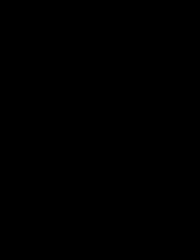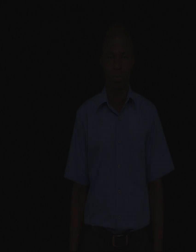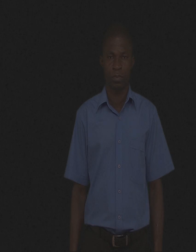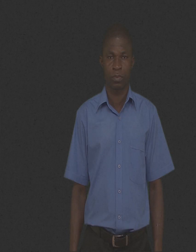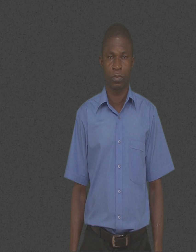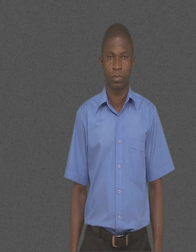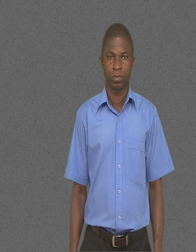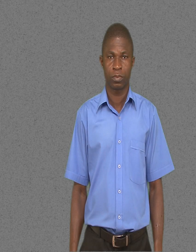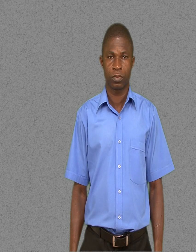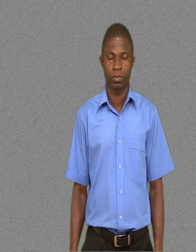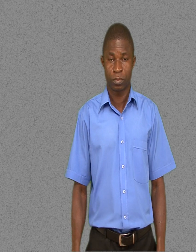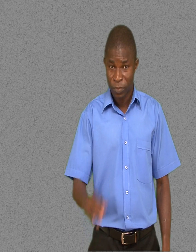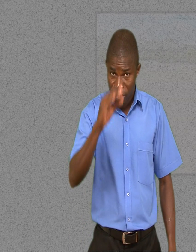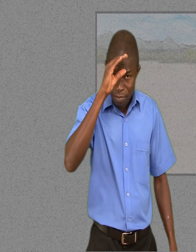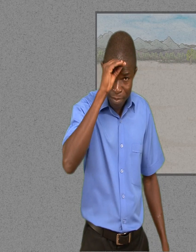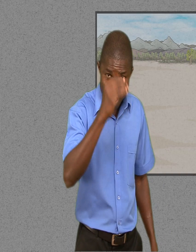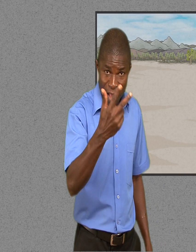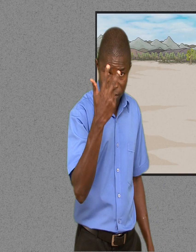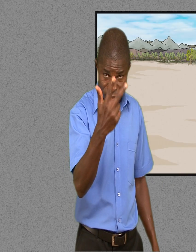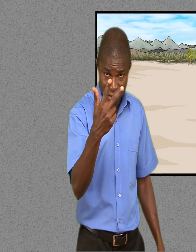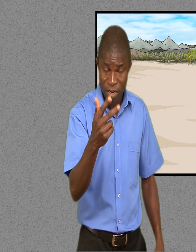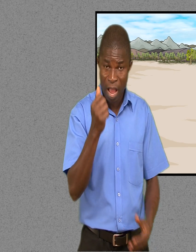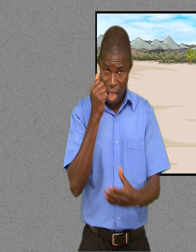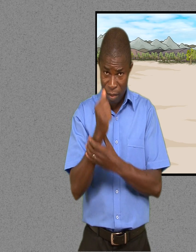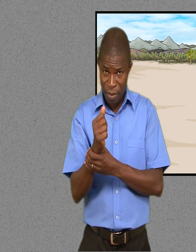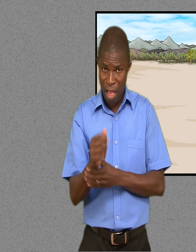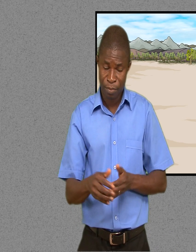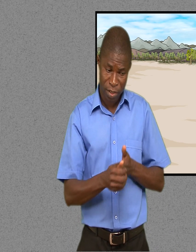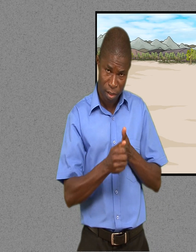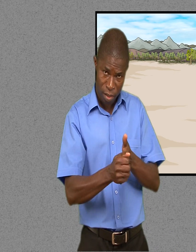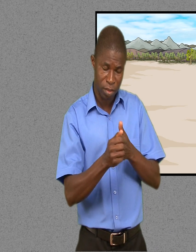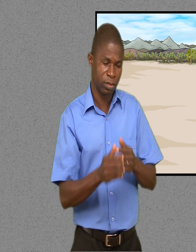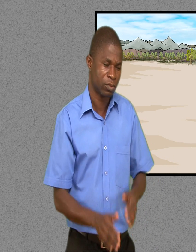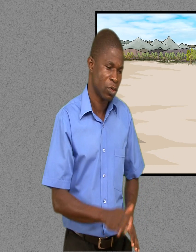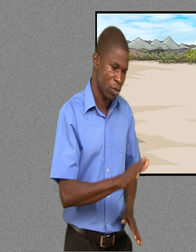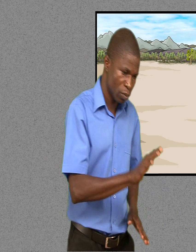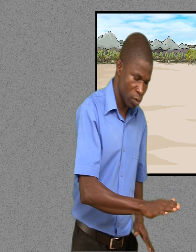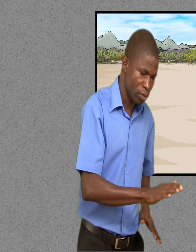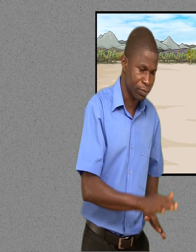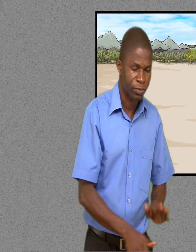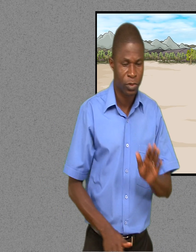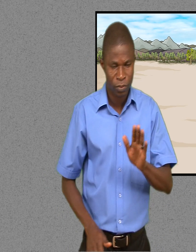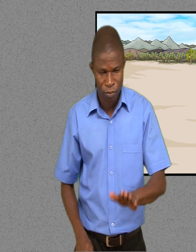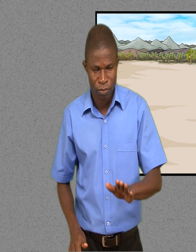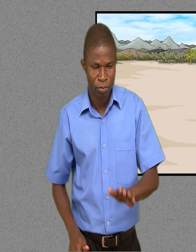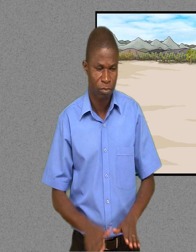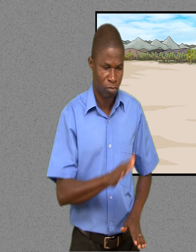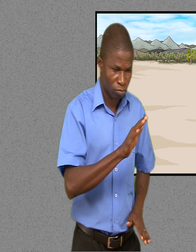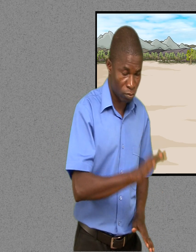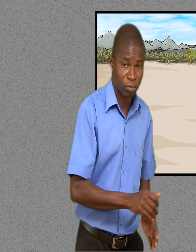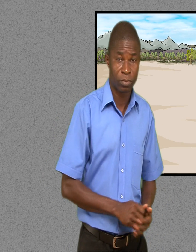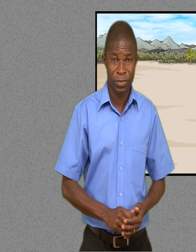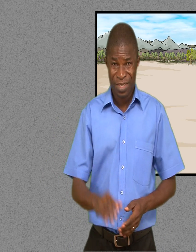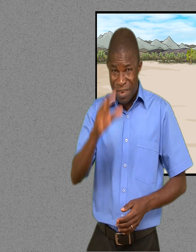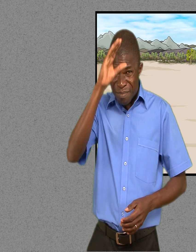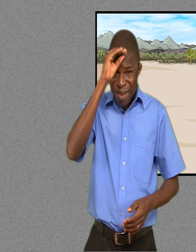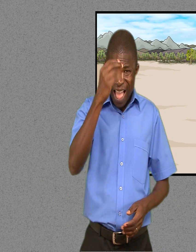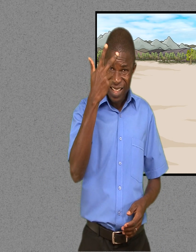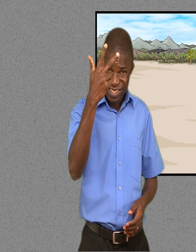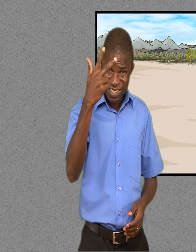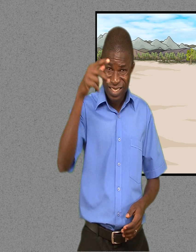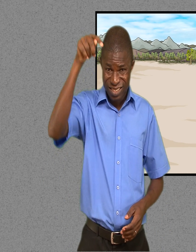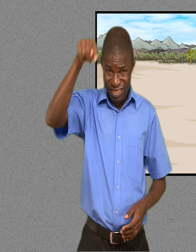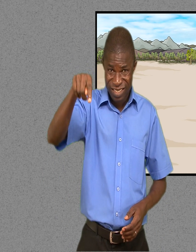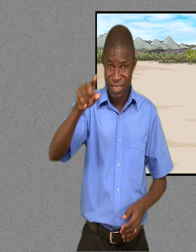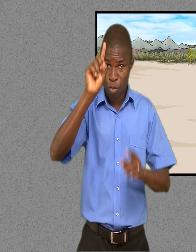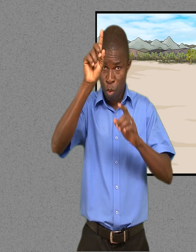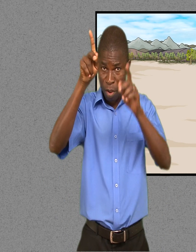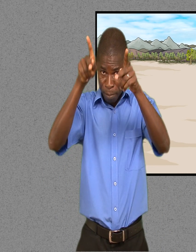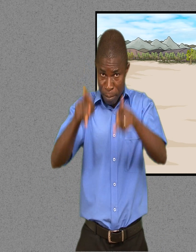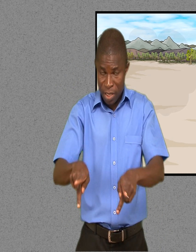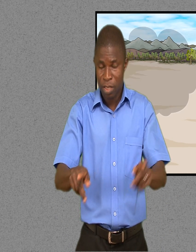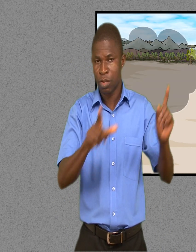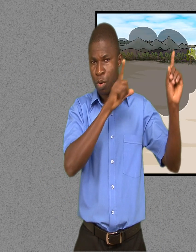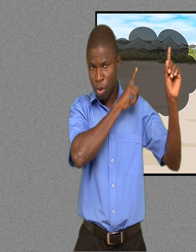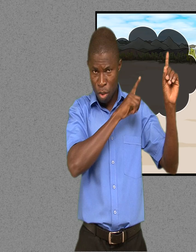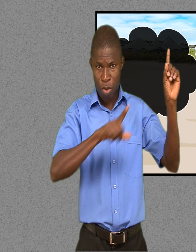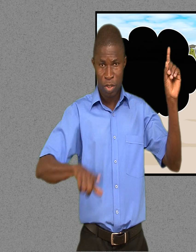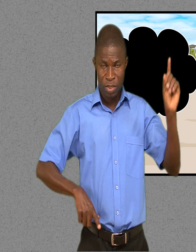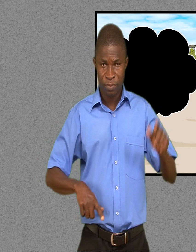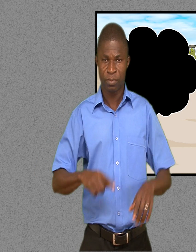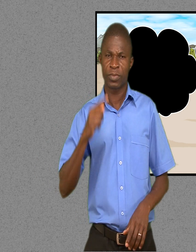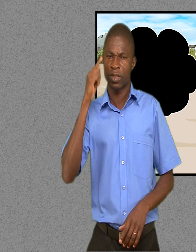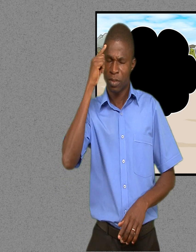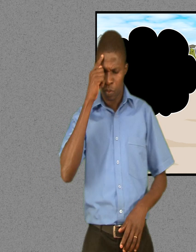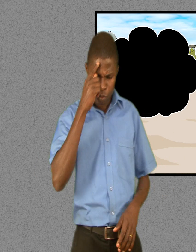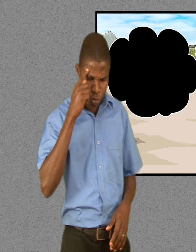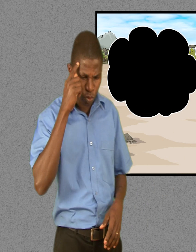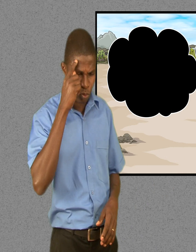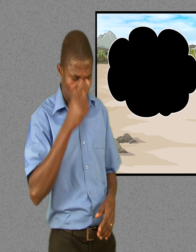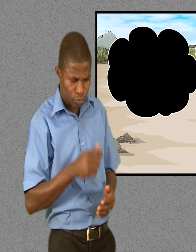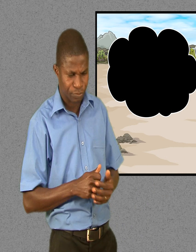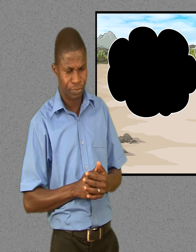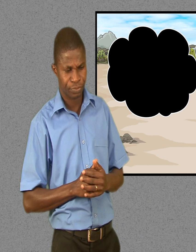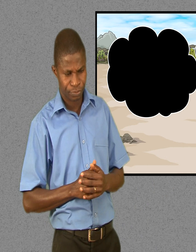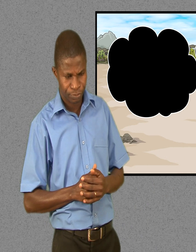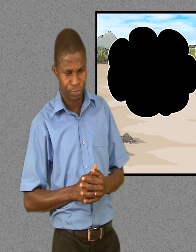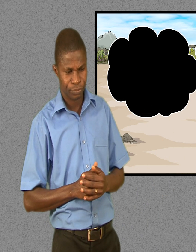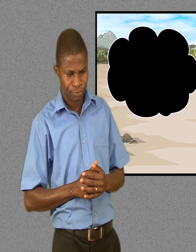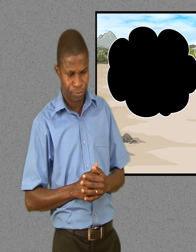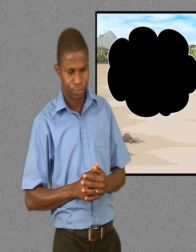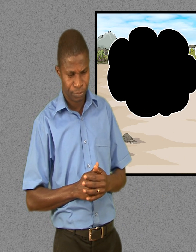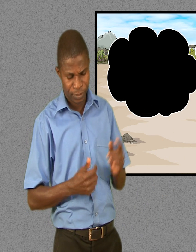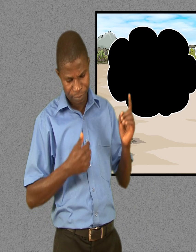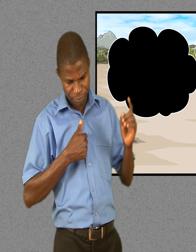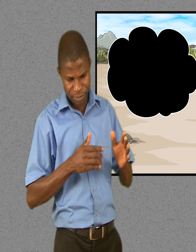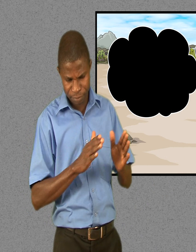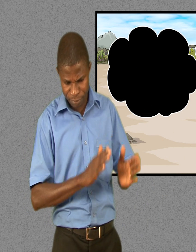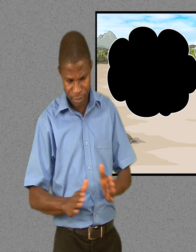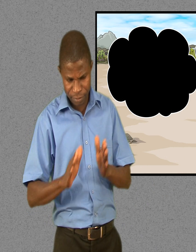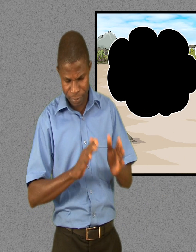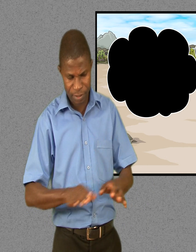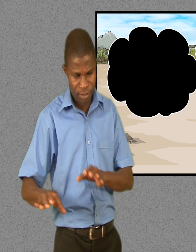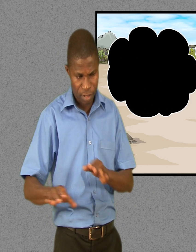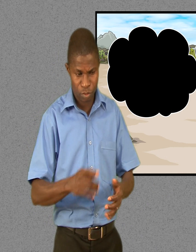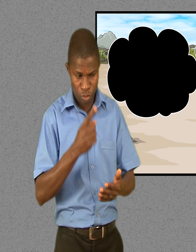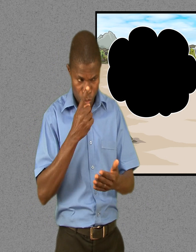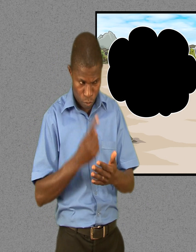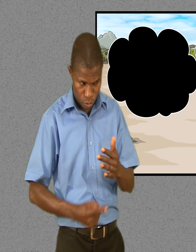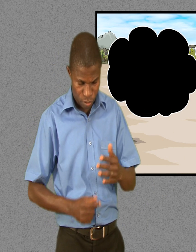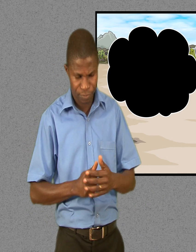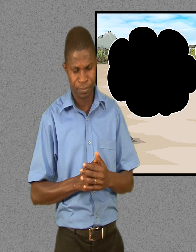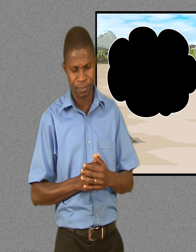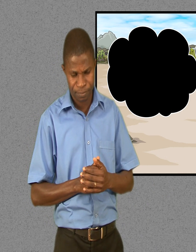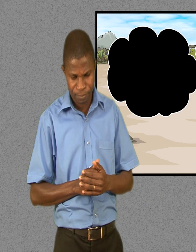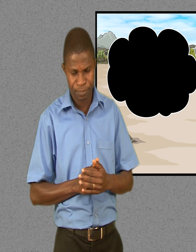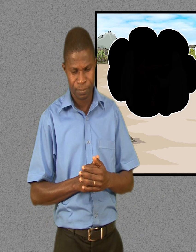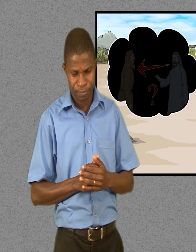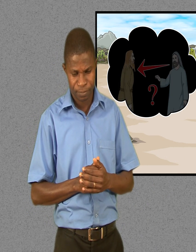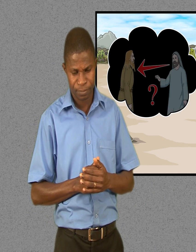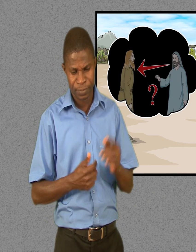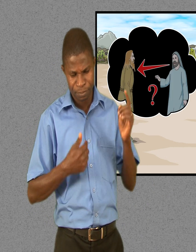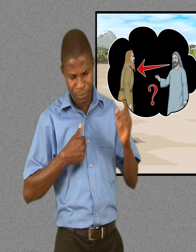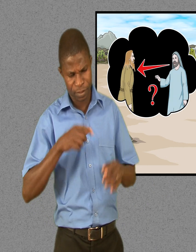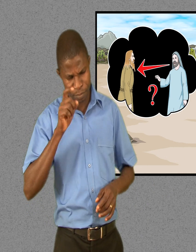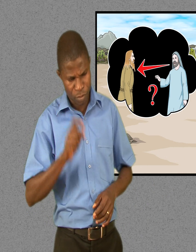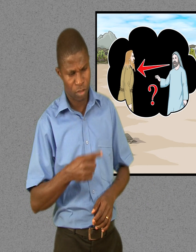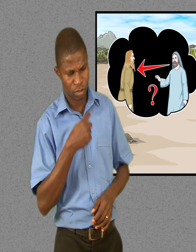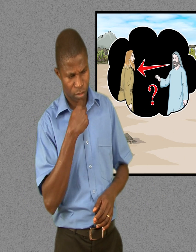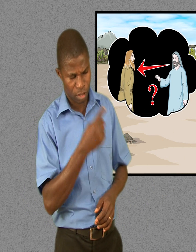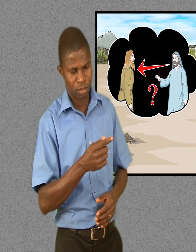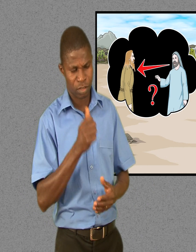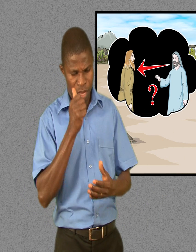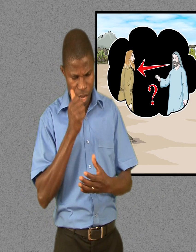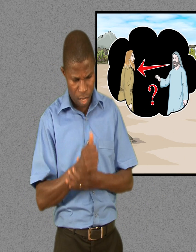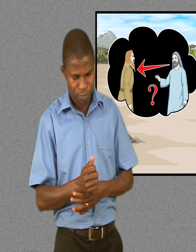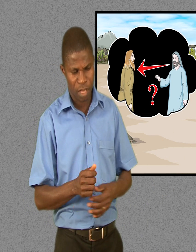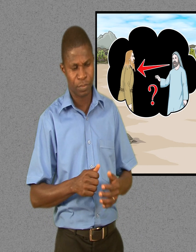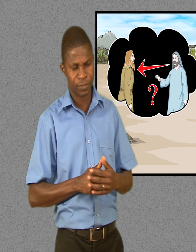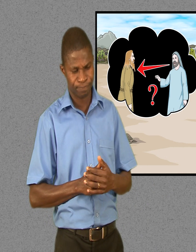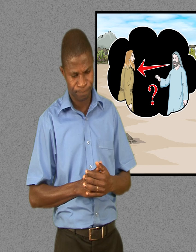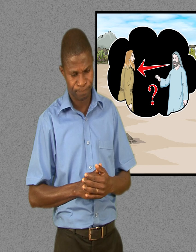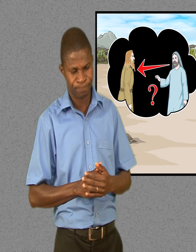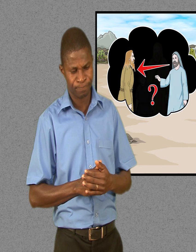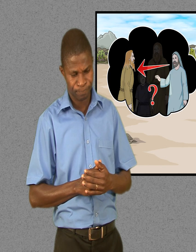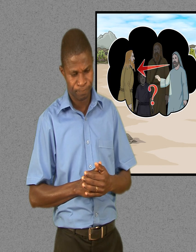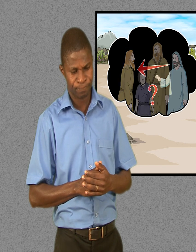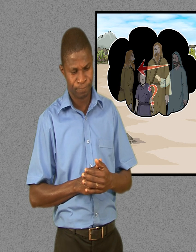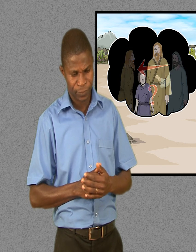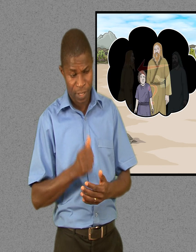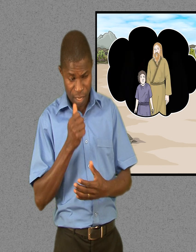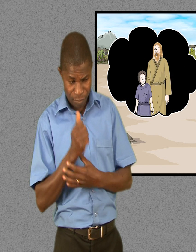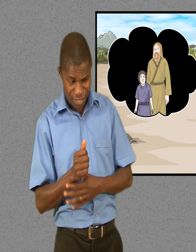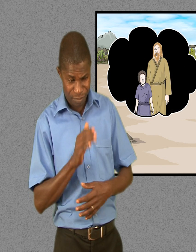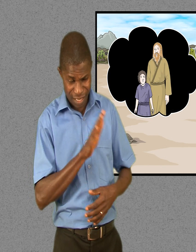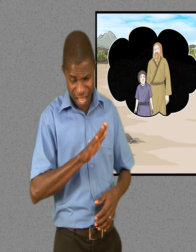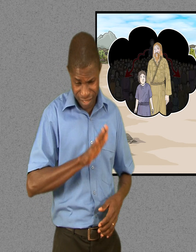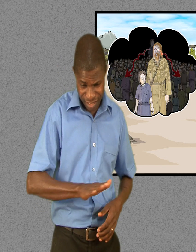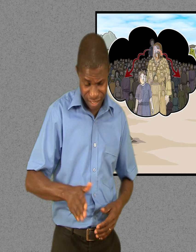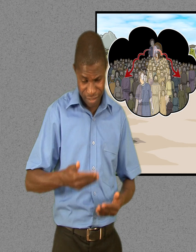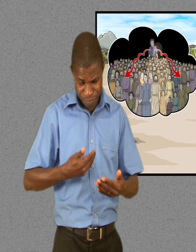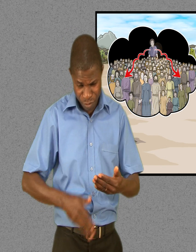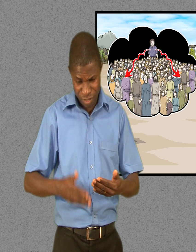When the men got up to leave, they looked out over Sodom, and Abraham walked along with them to see them off. And the LORD said, “Shall I hide from Abraham what I am about to do?